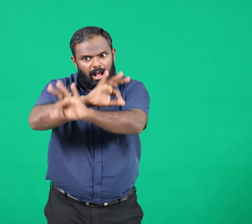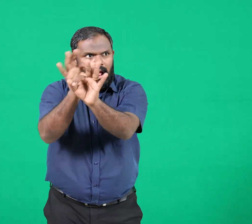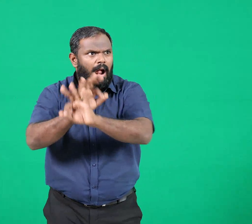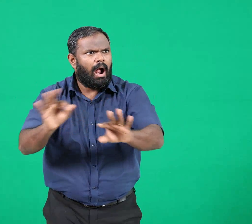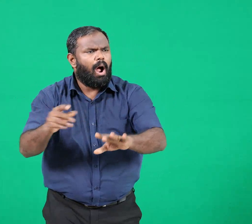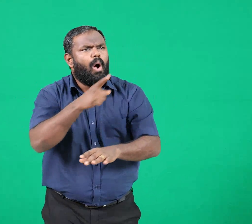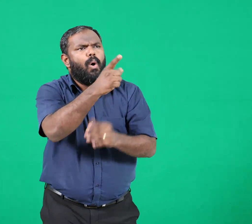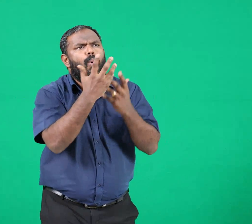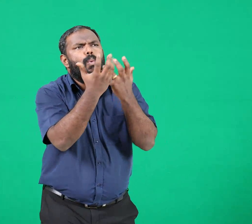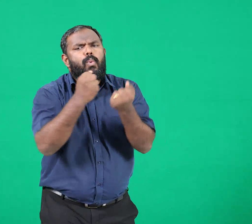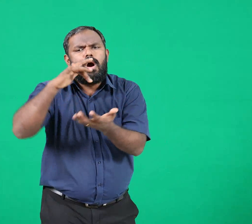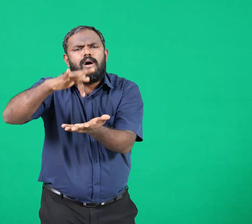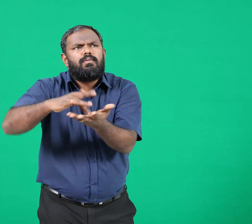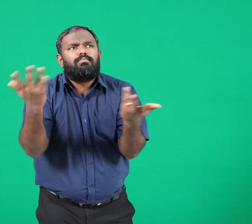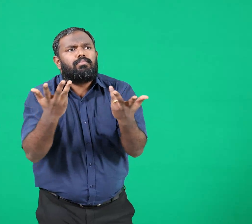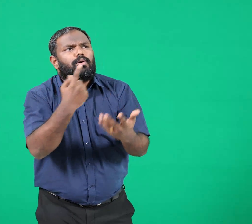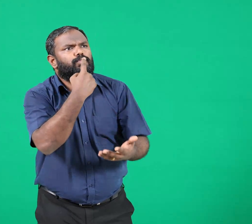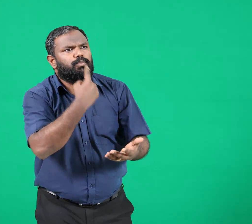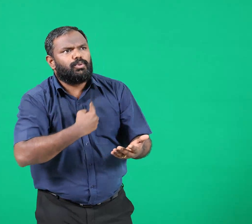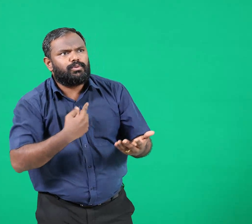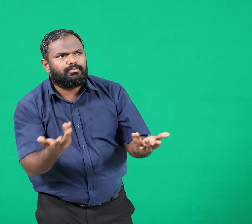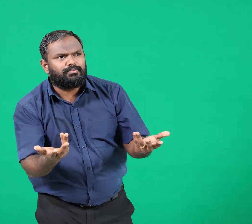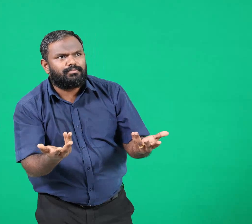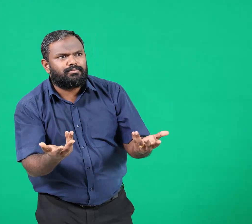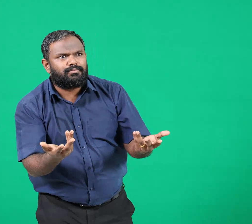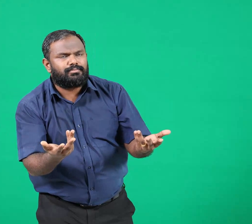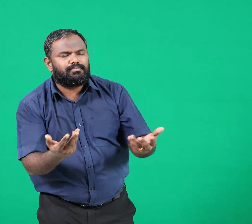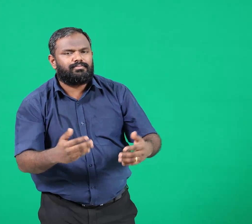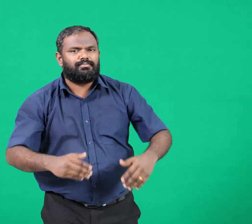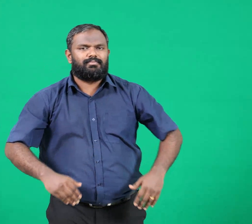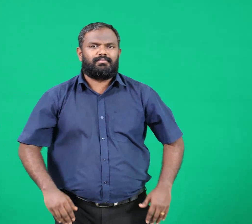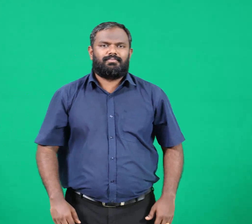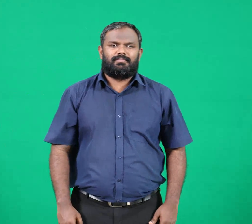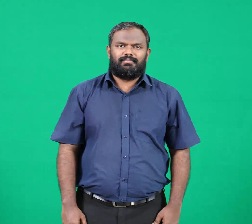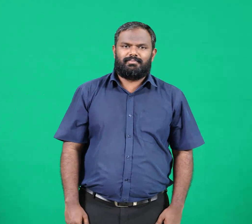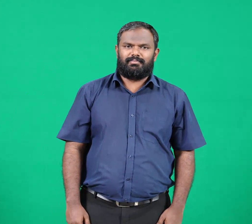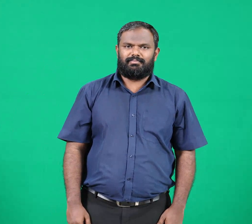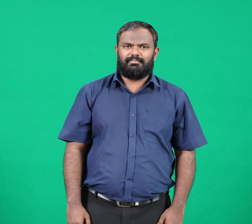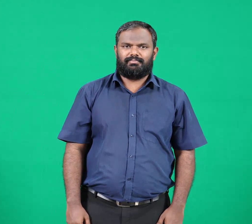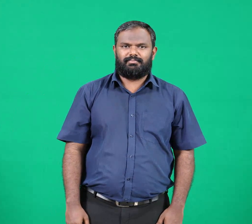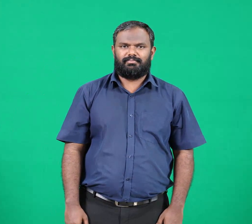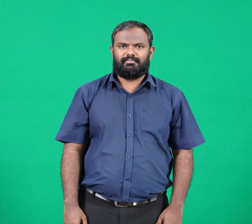they asked.